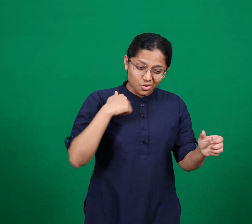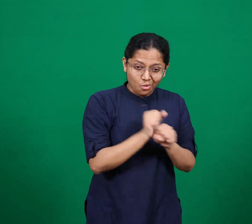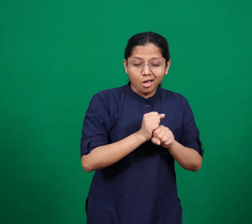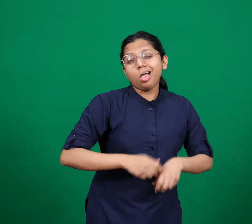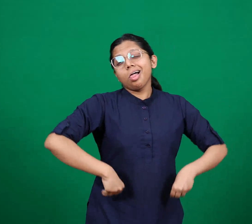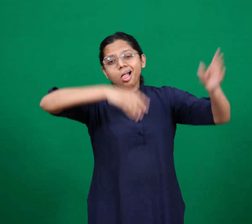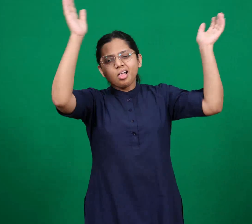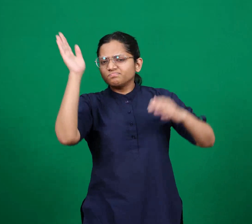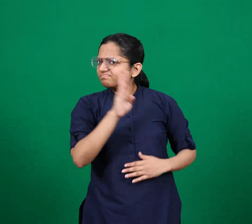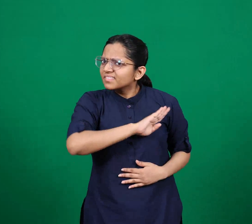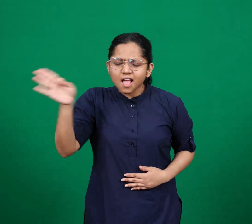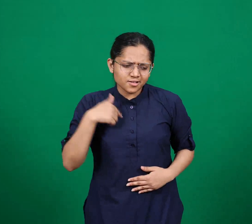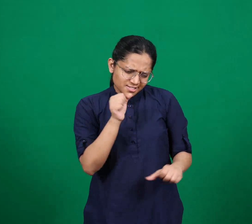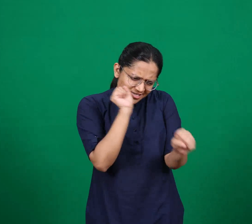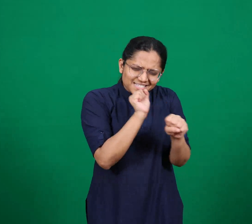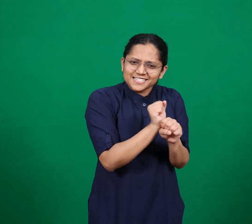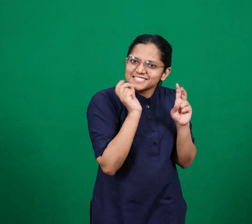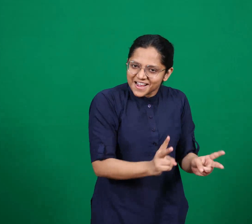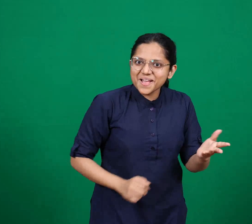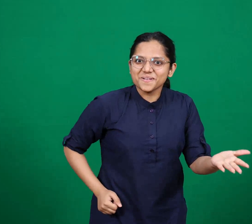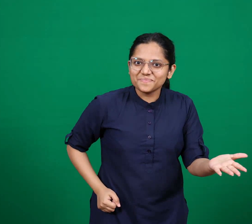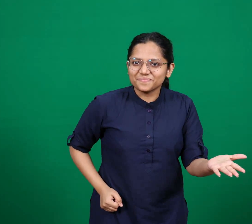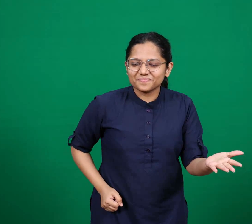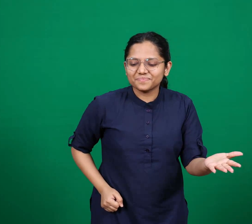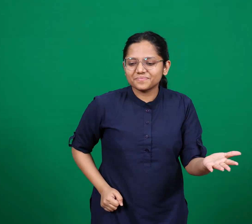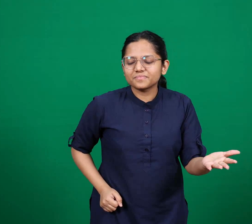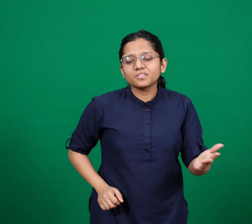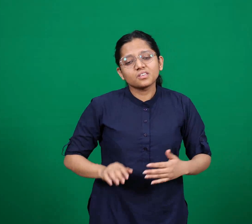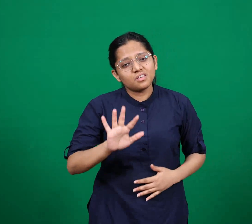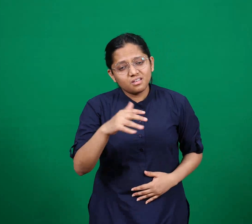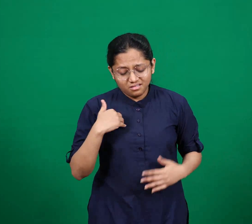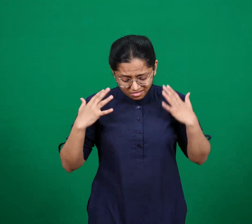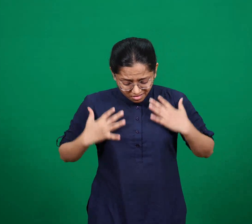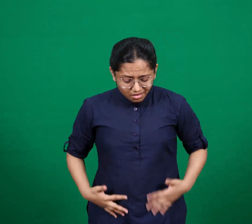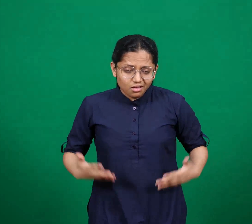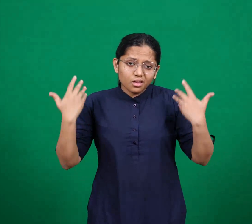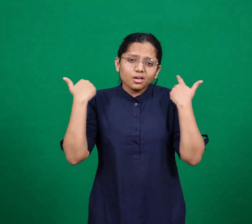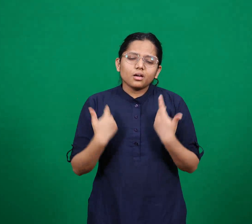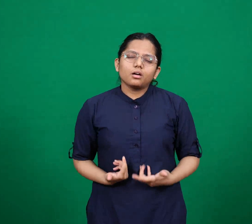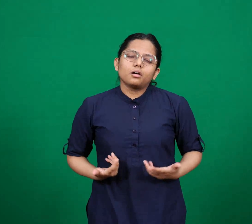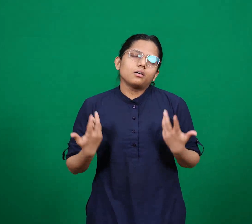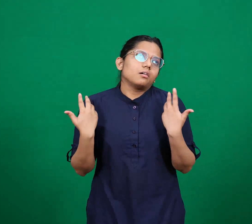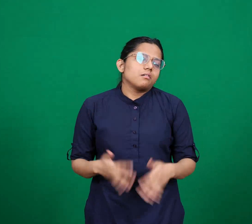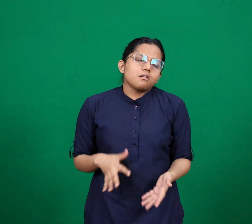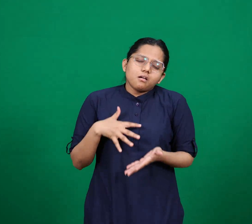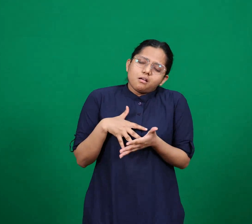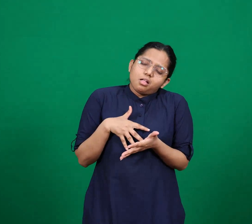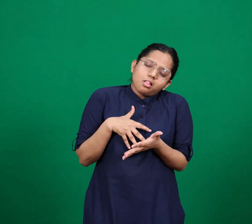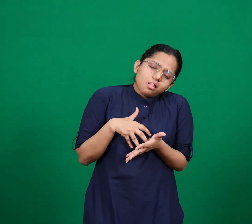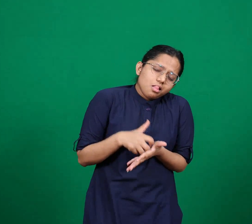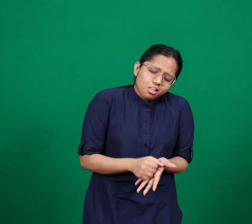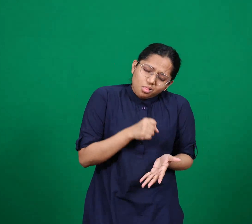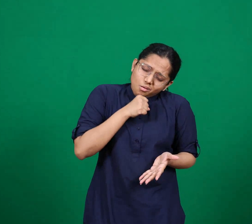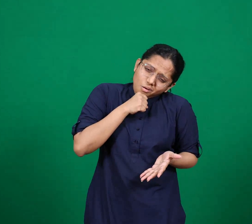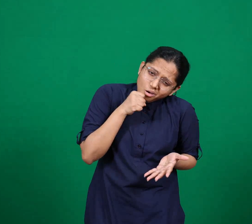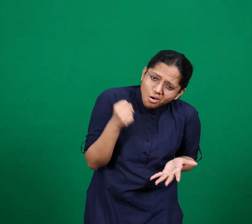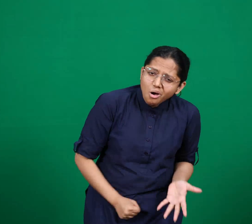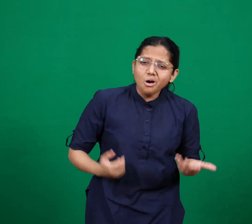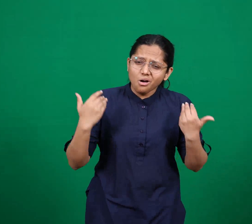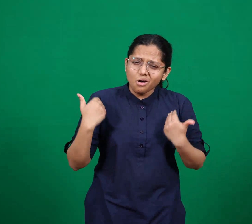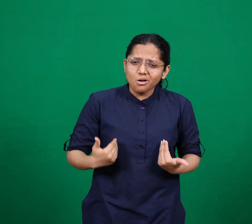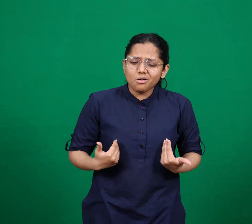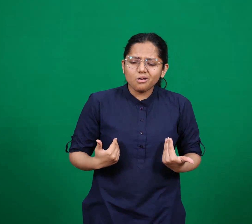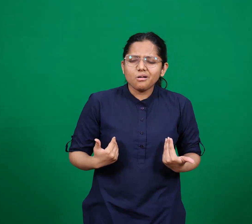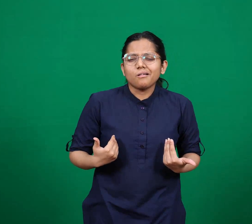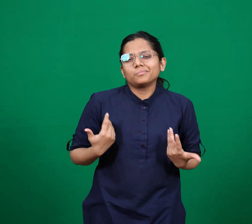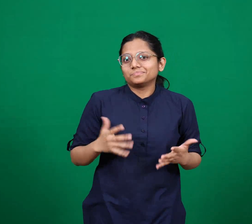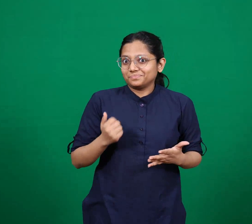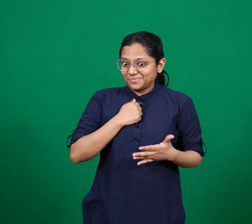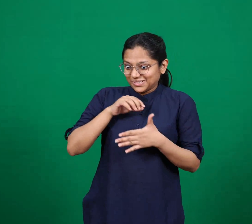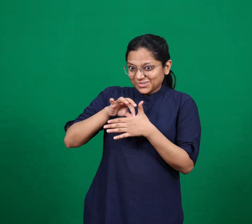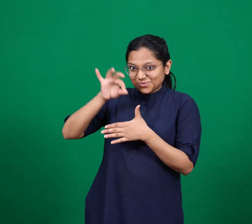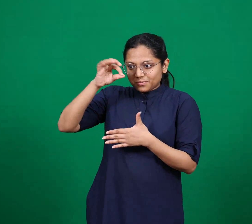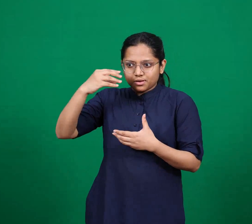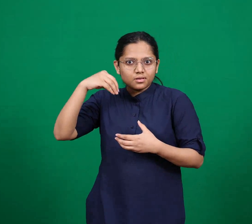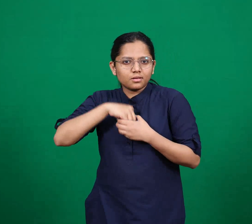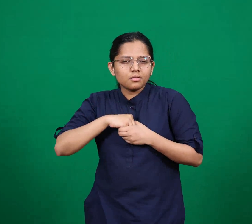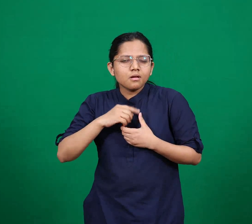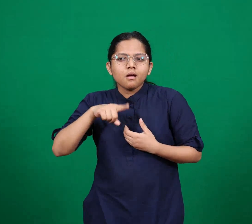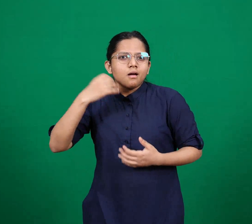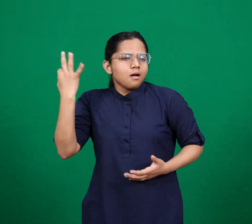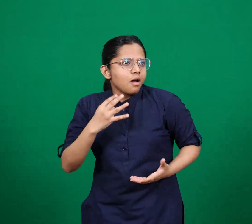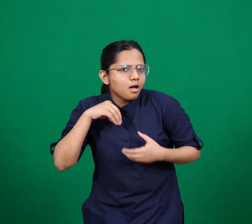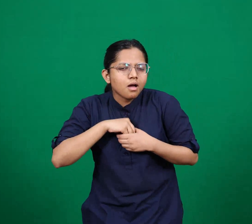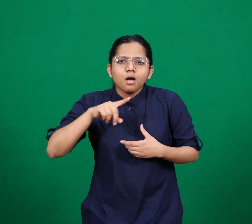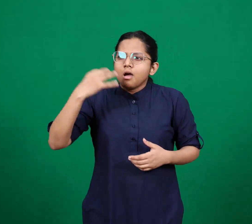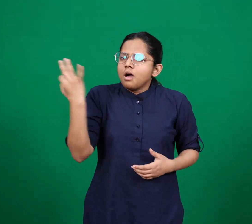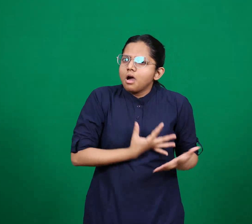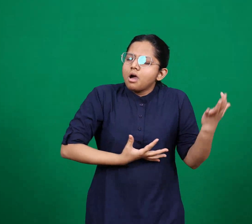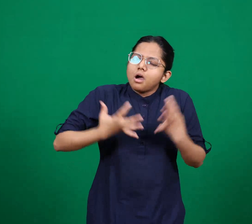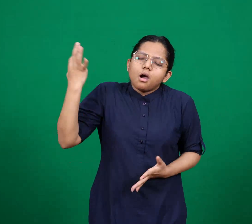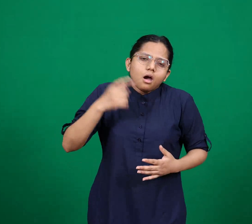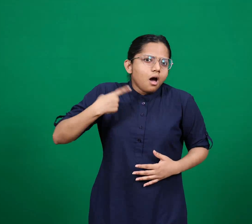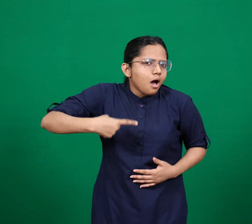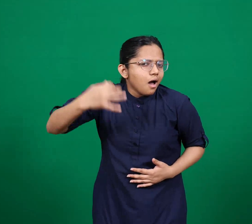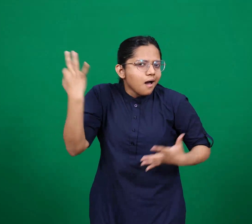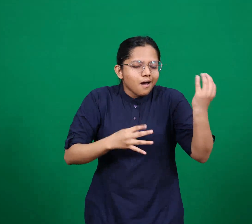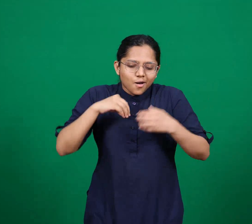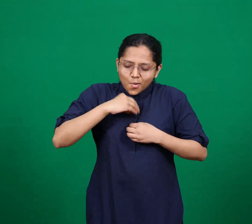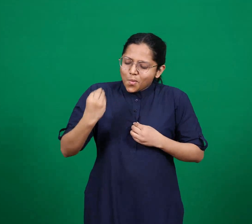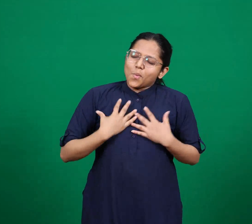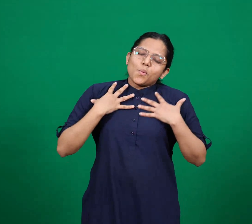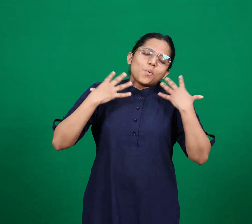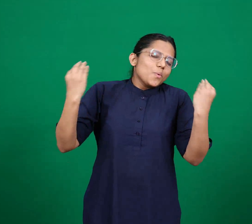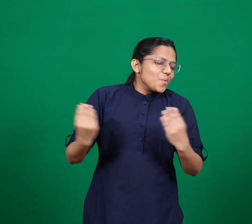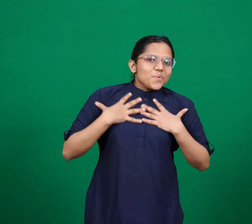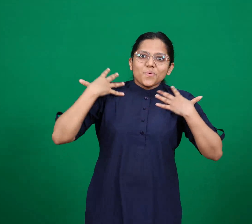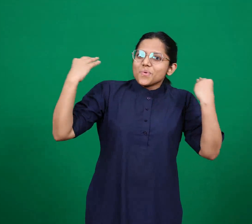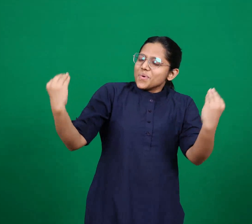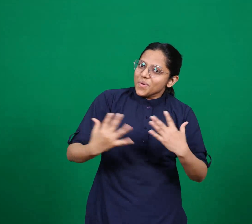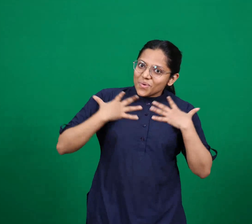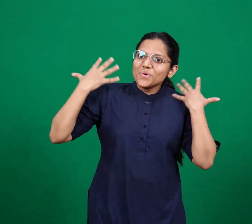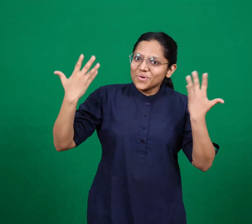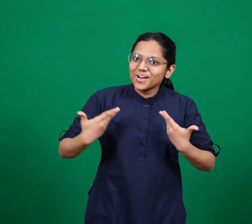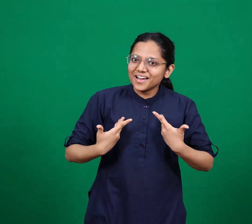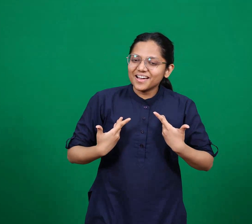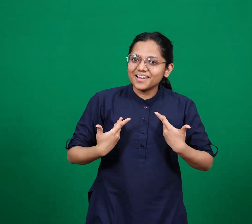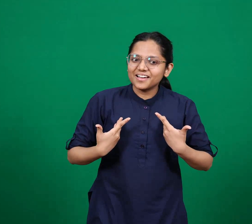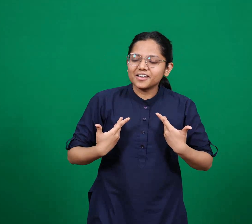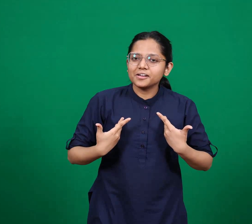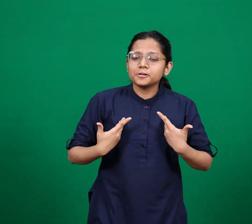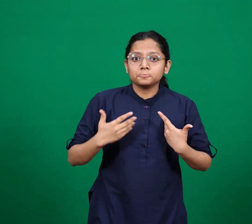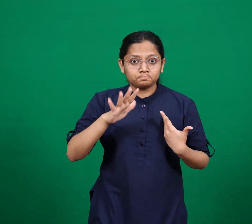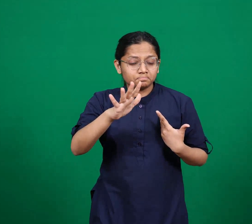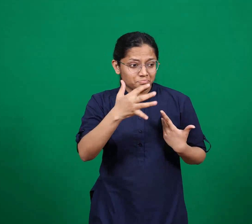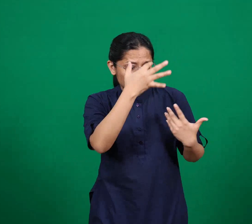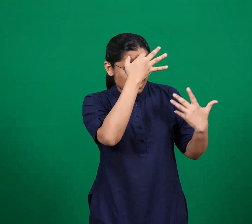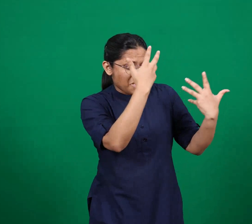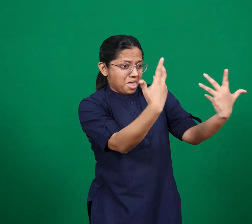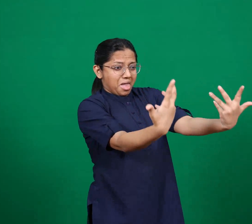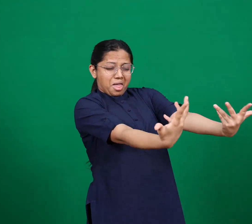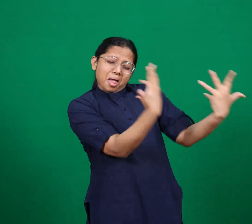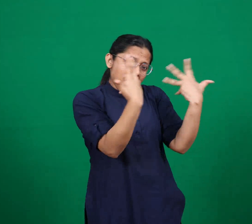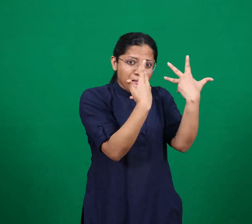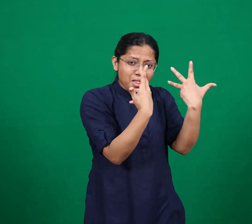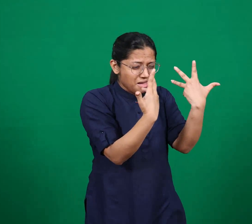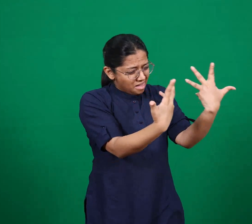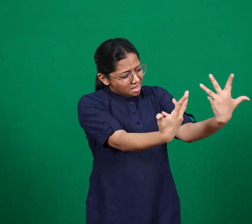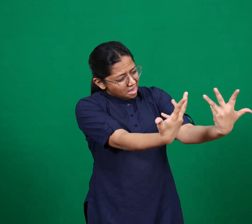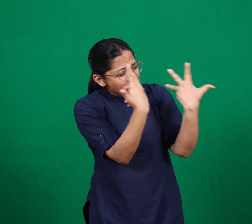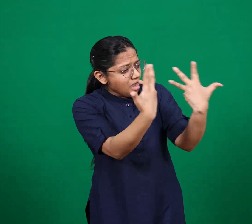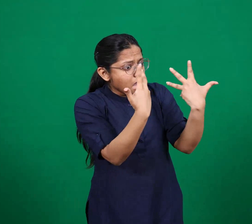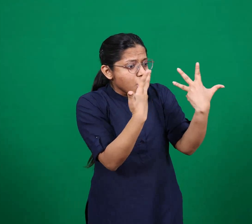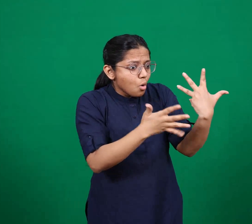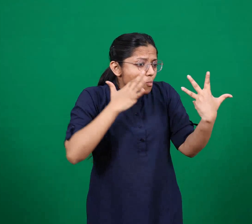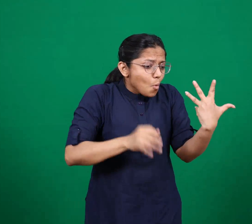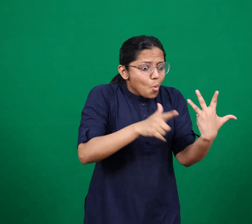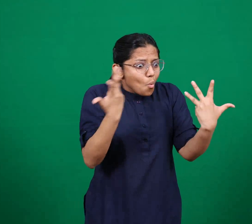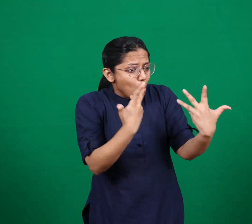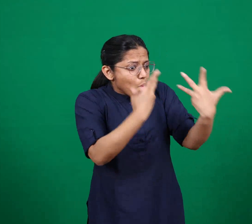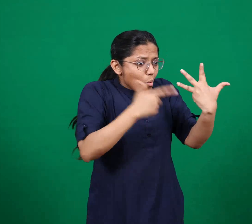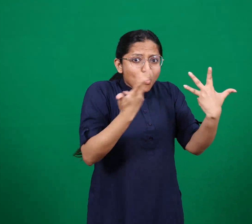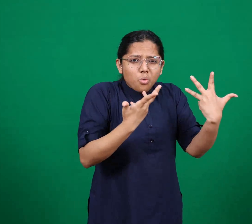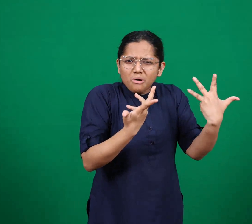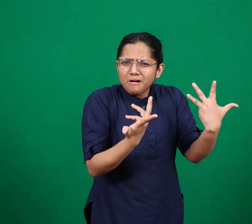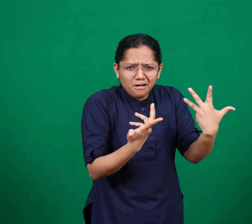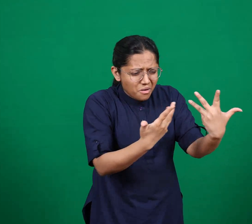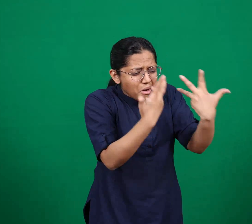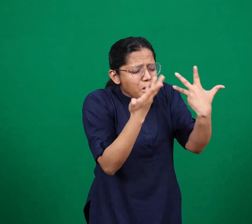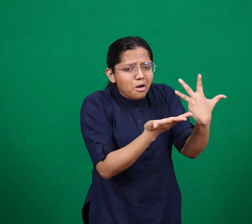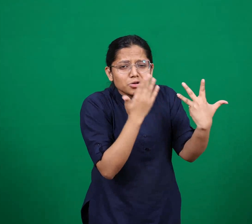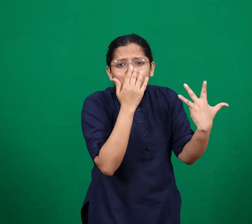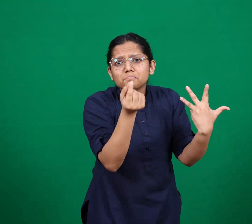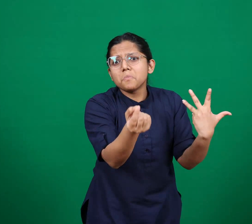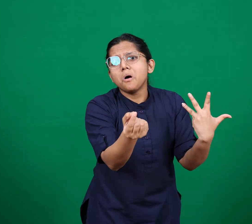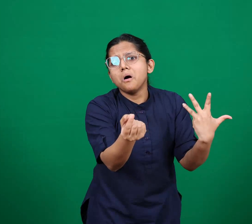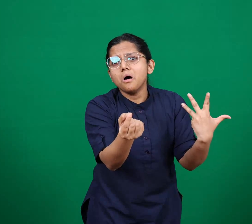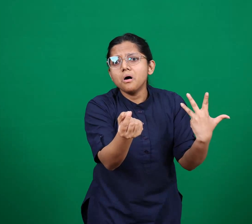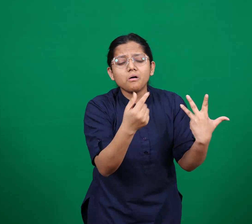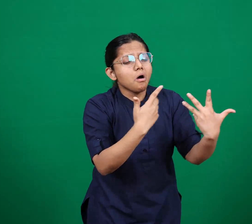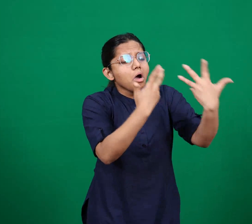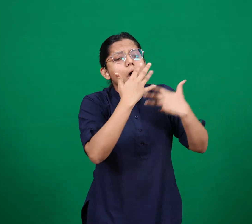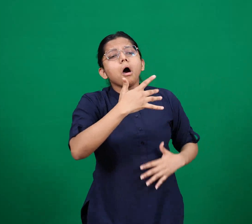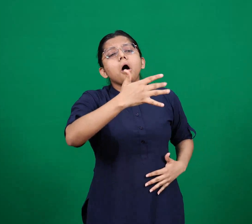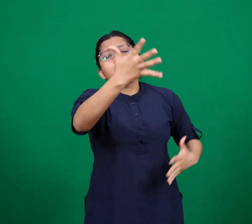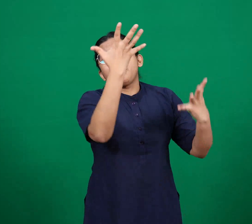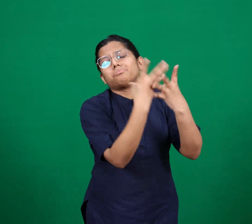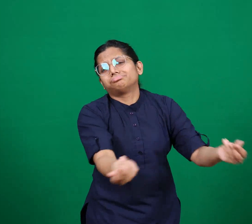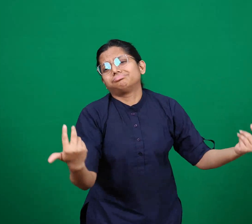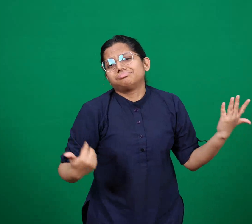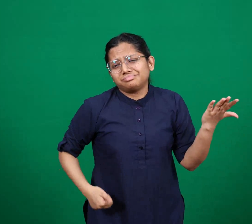Though our outer self is wasting away, yet our inner self is being renewed day by day.